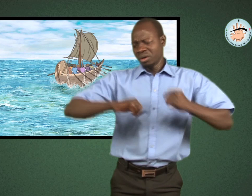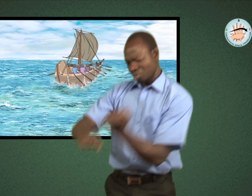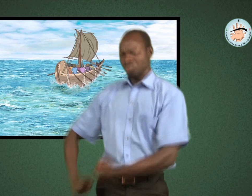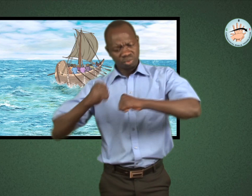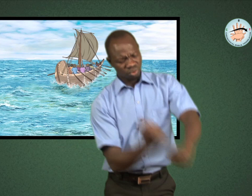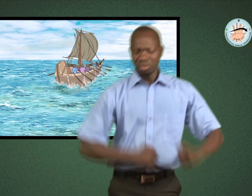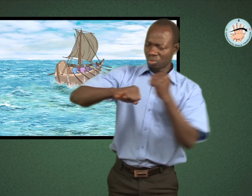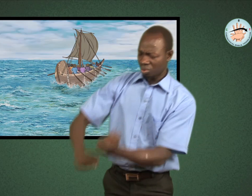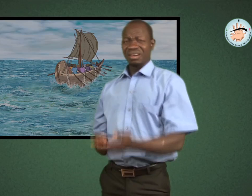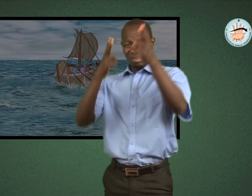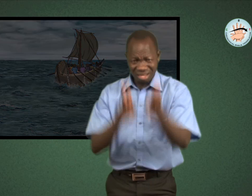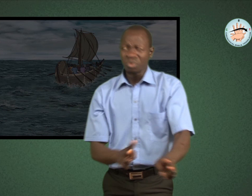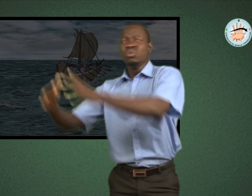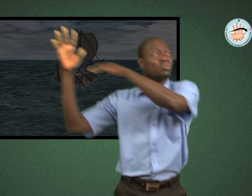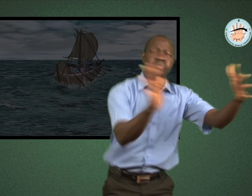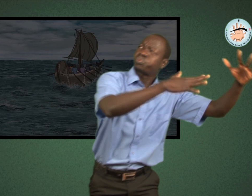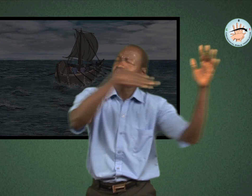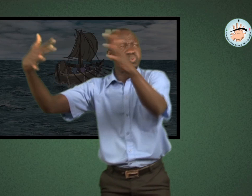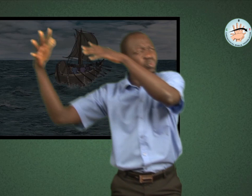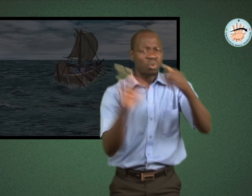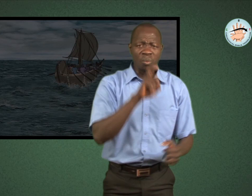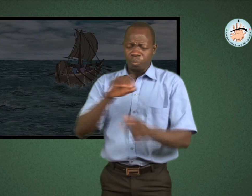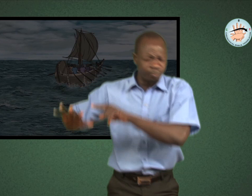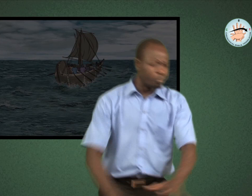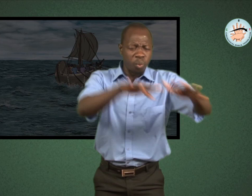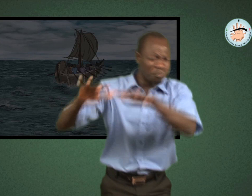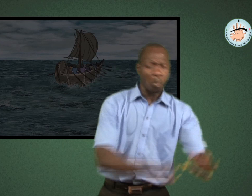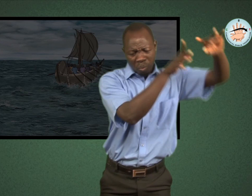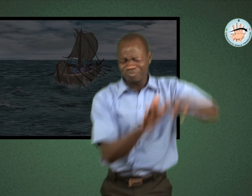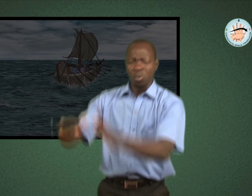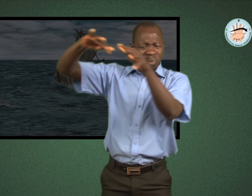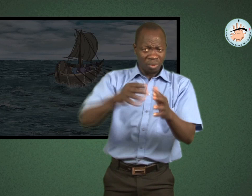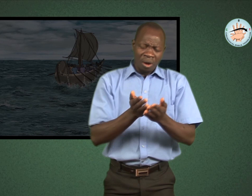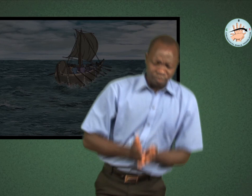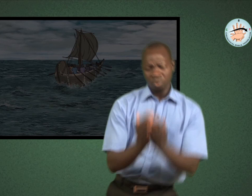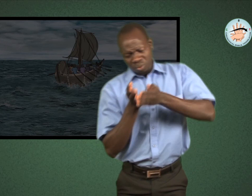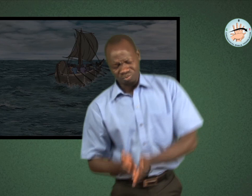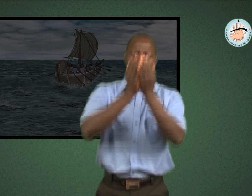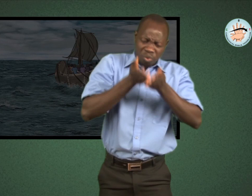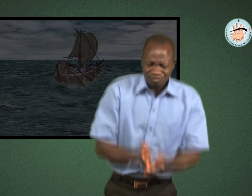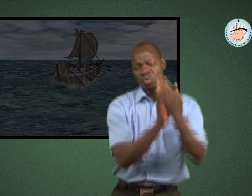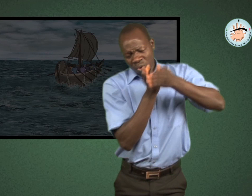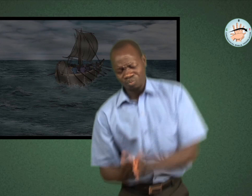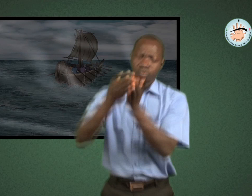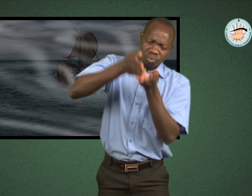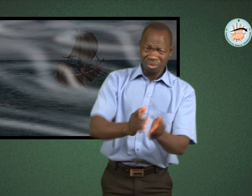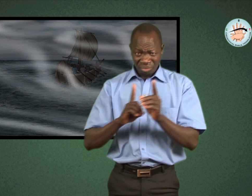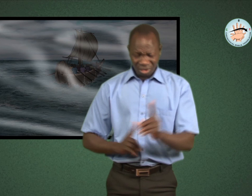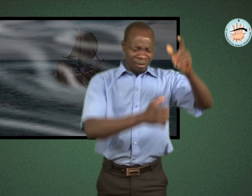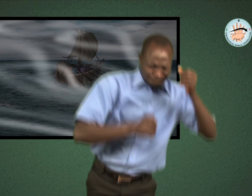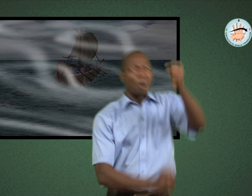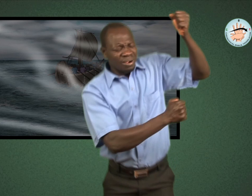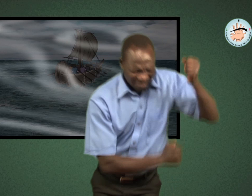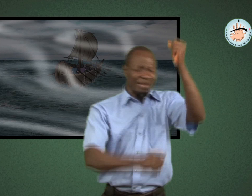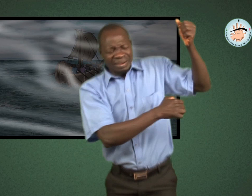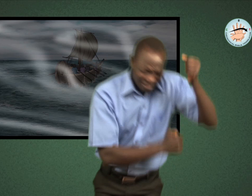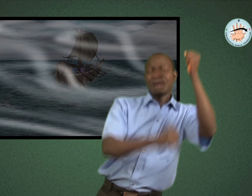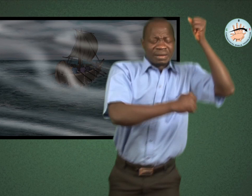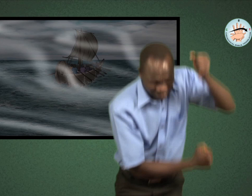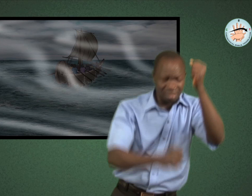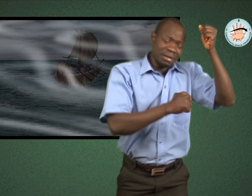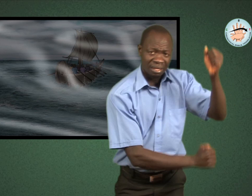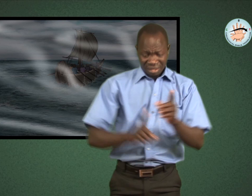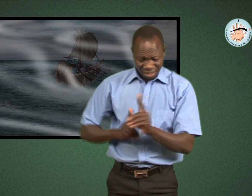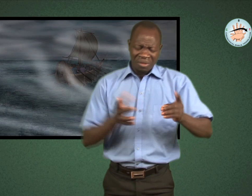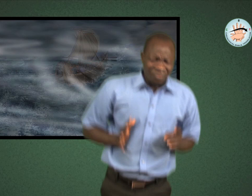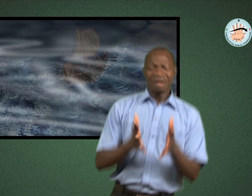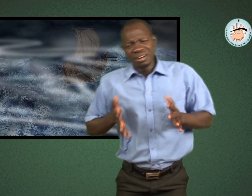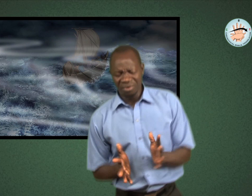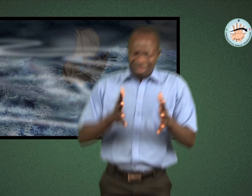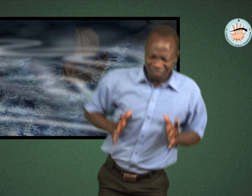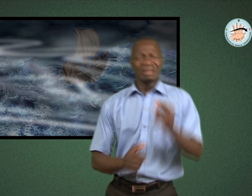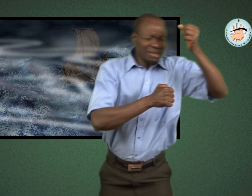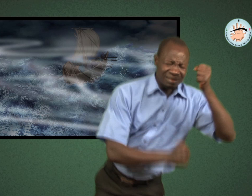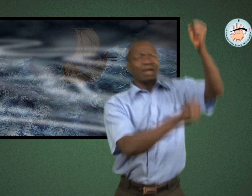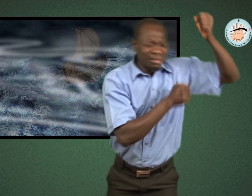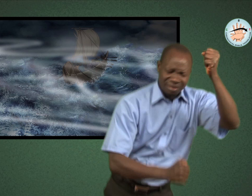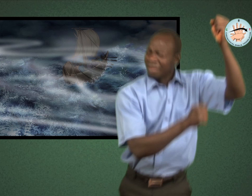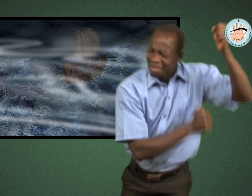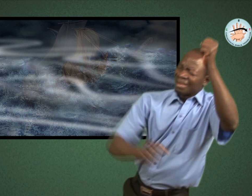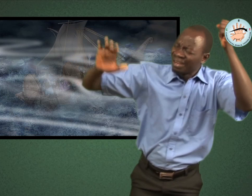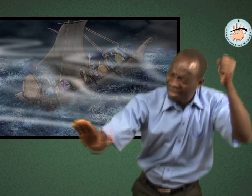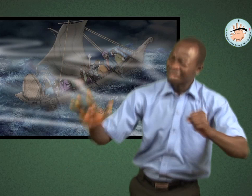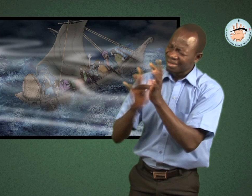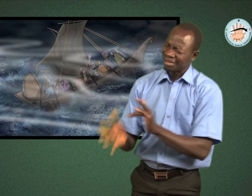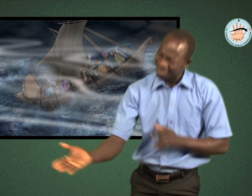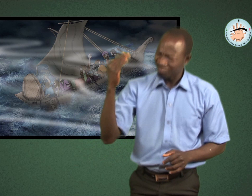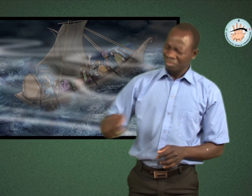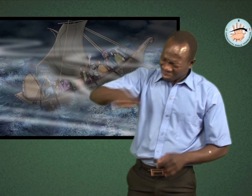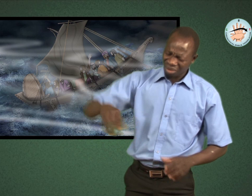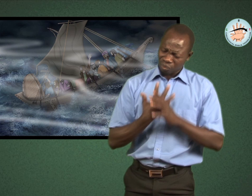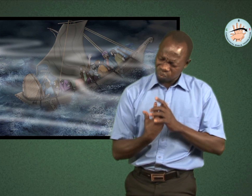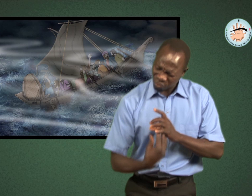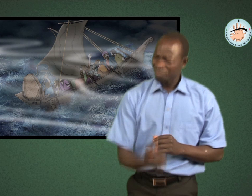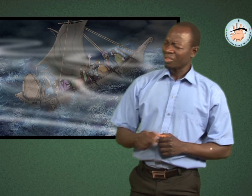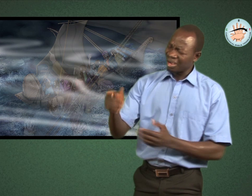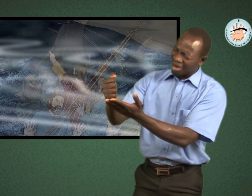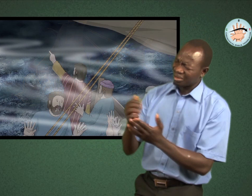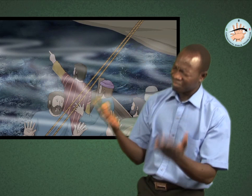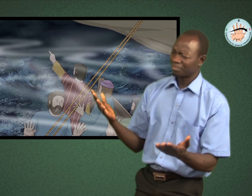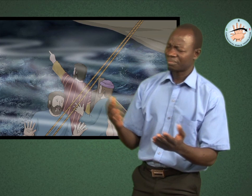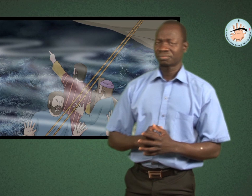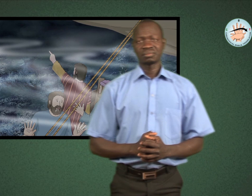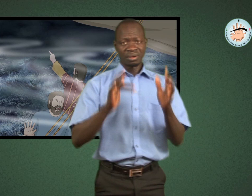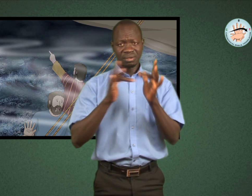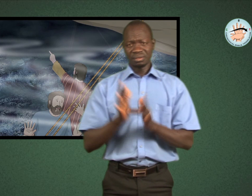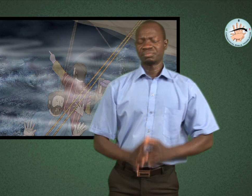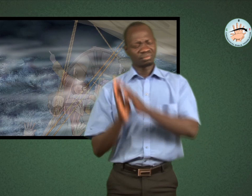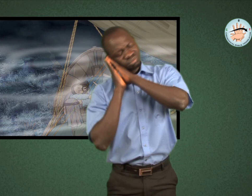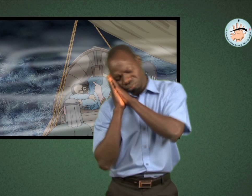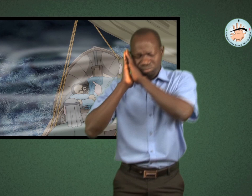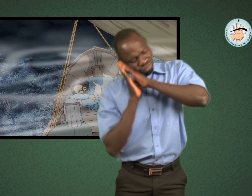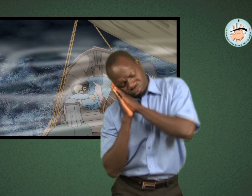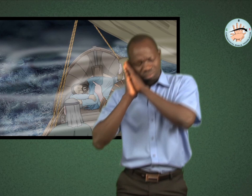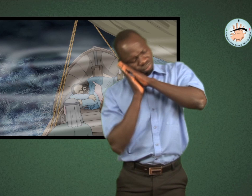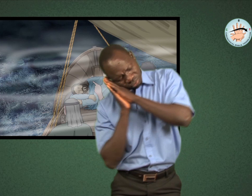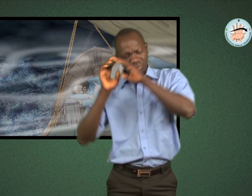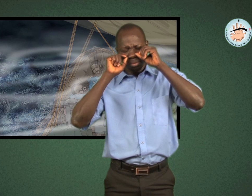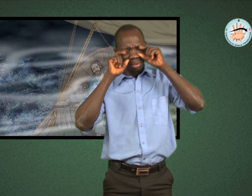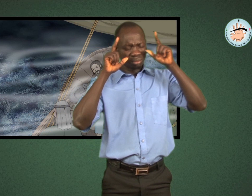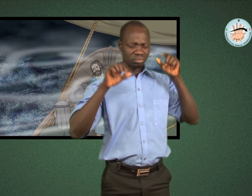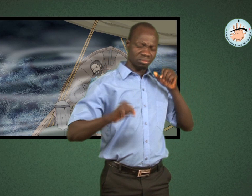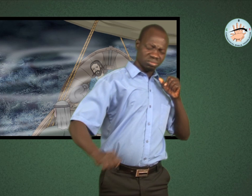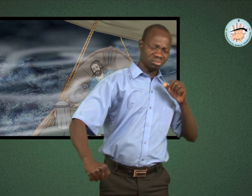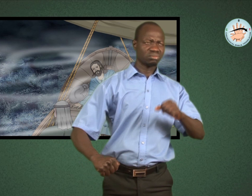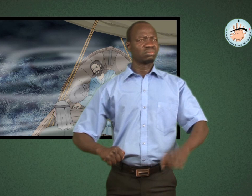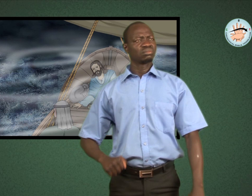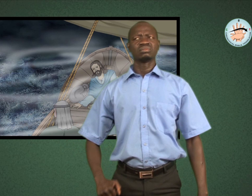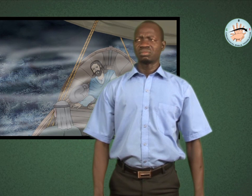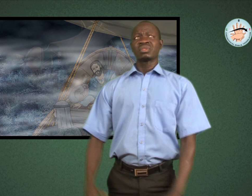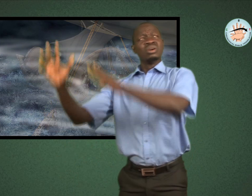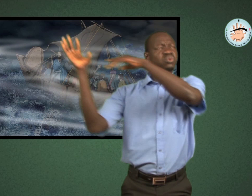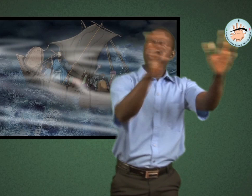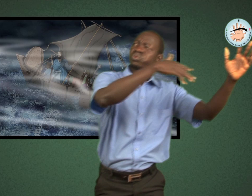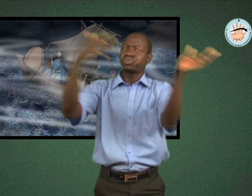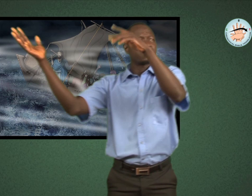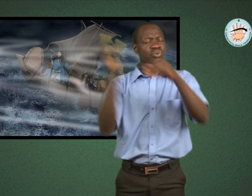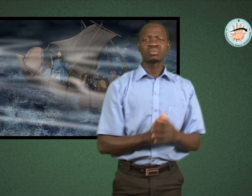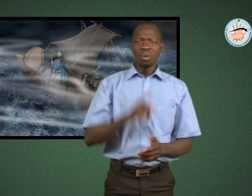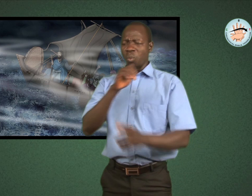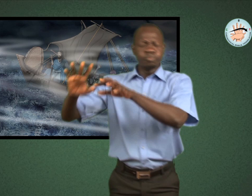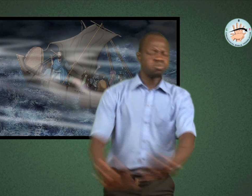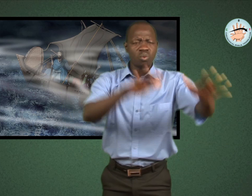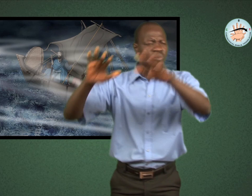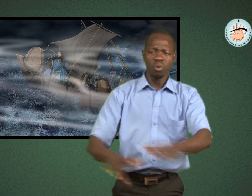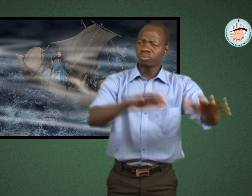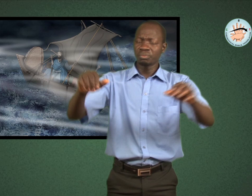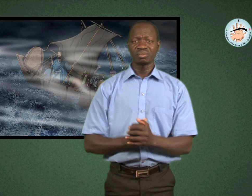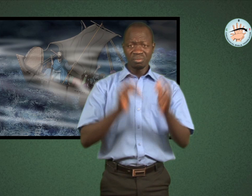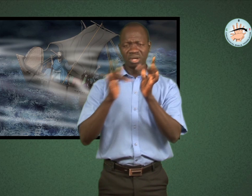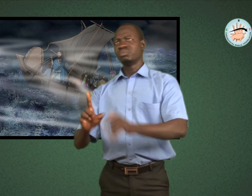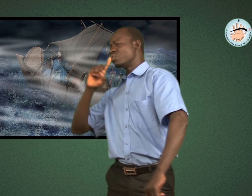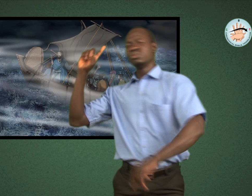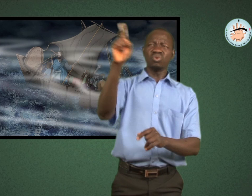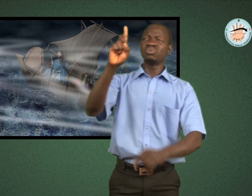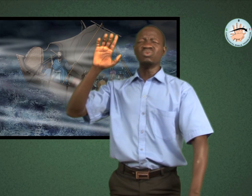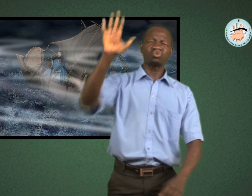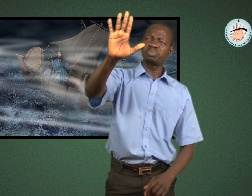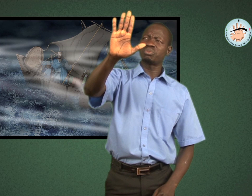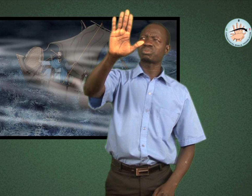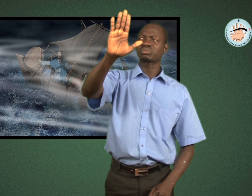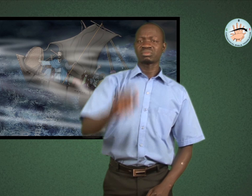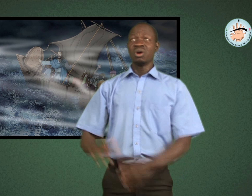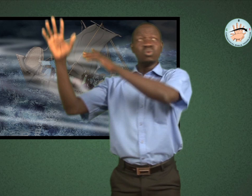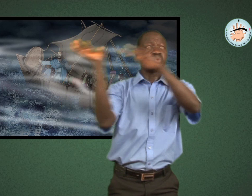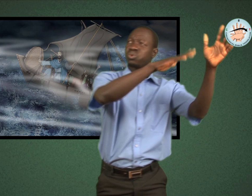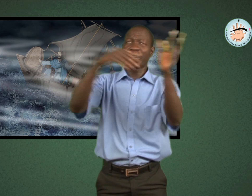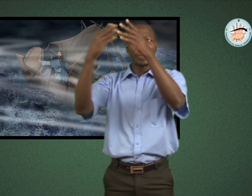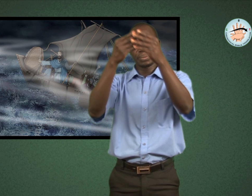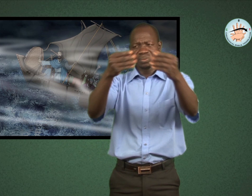Soon a violent windstorm came up, and the waves were breaking over the boat, so that it was being swamped.